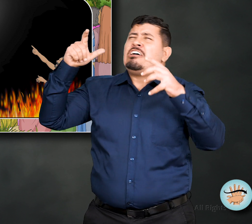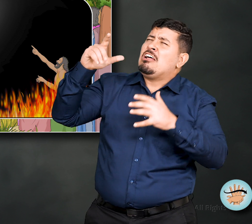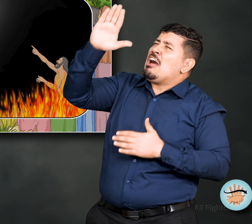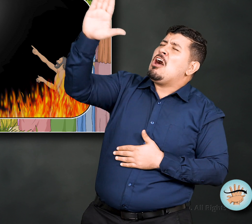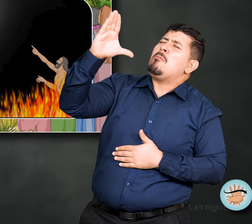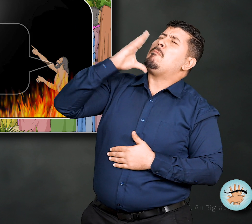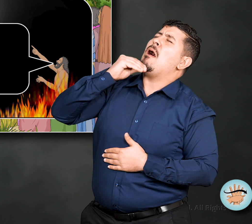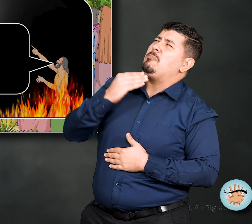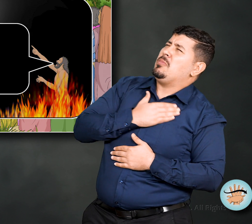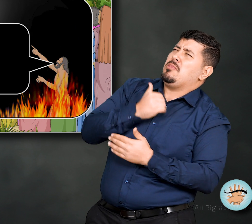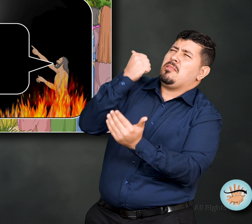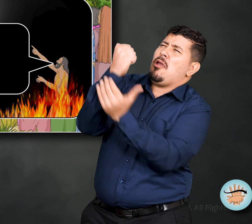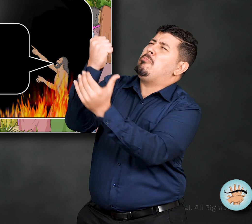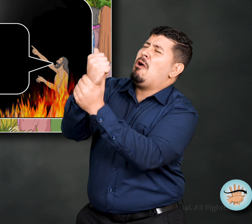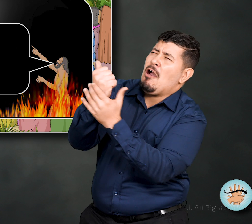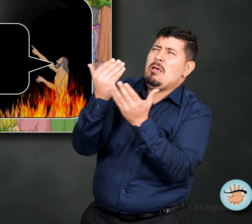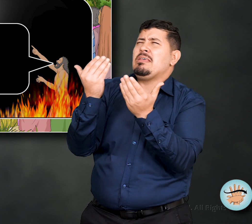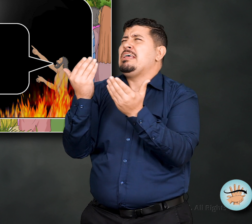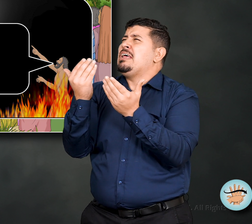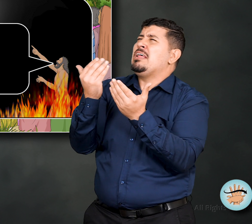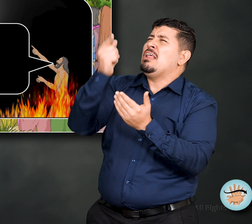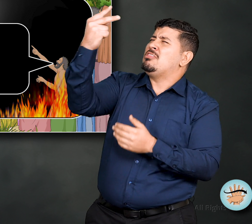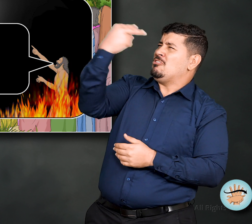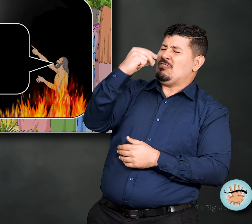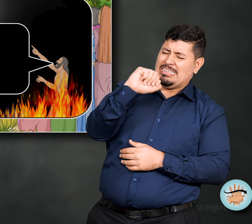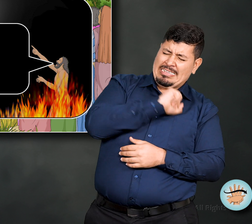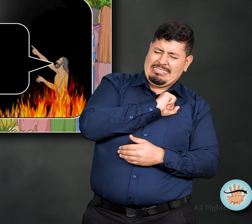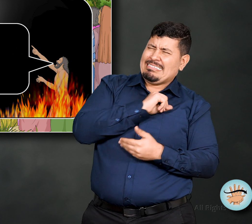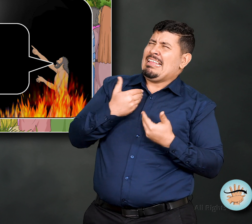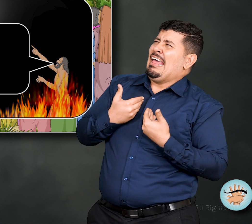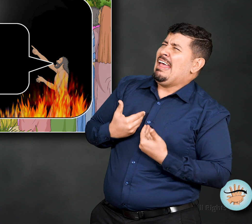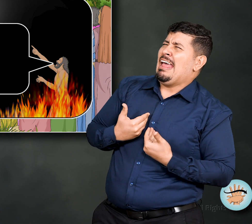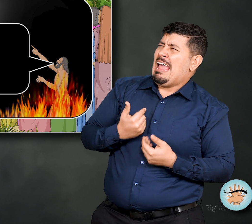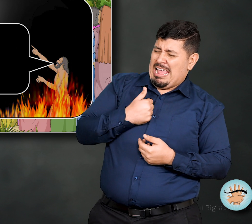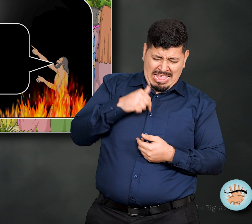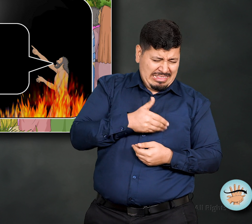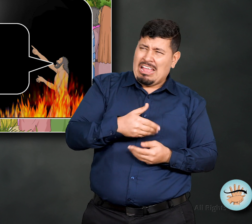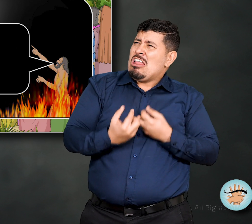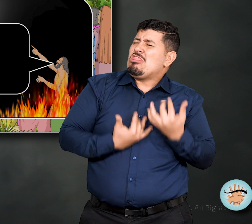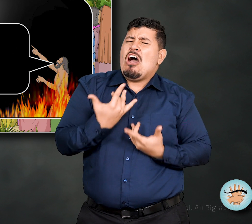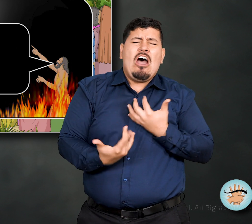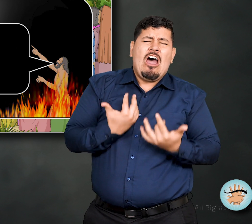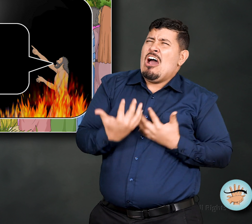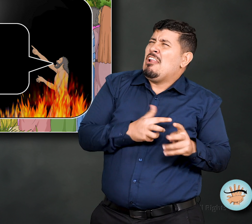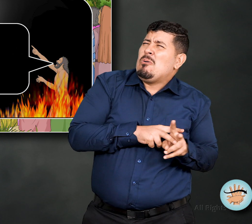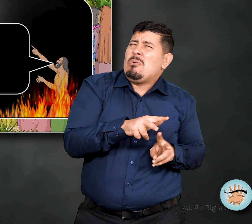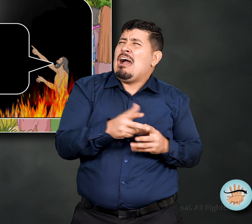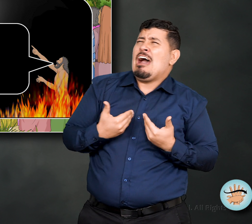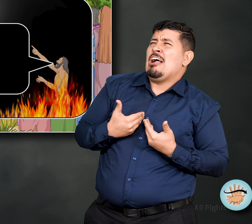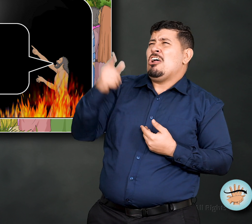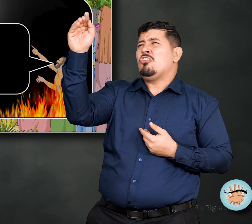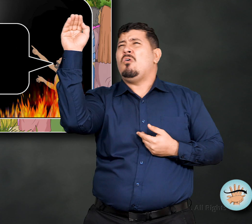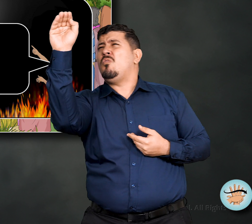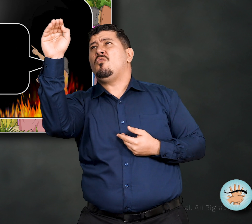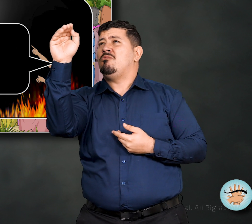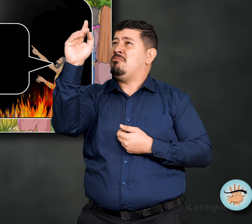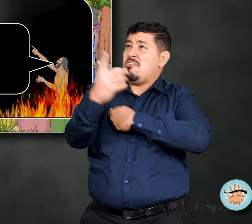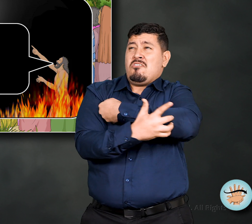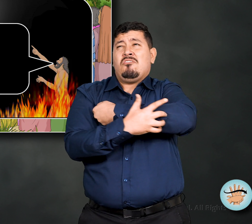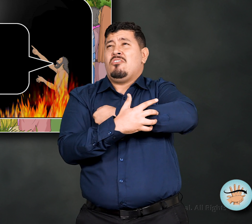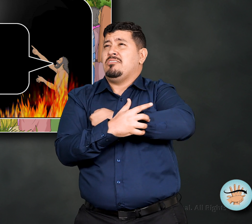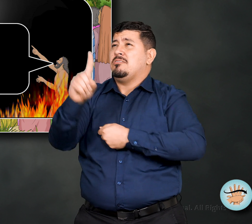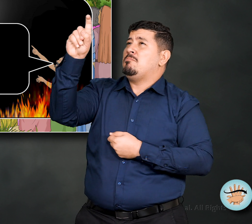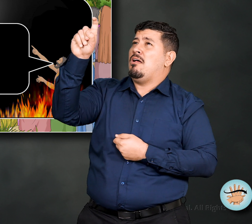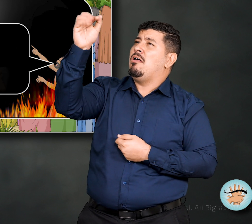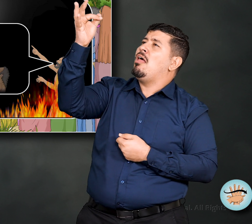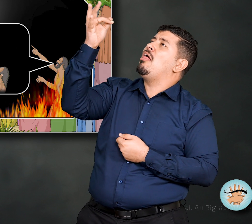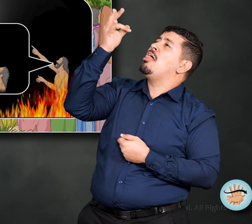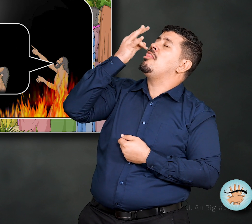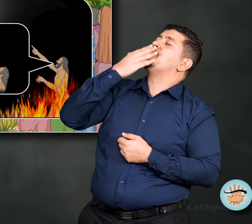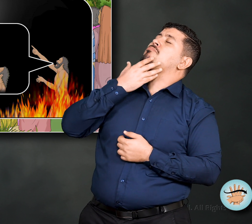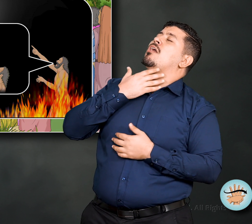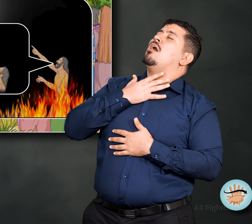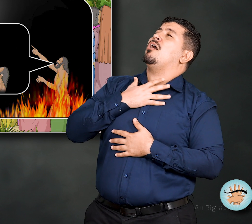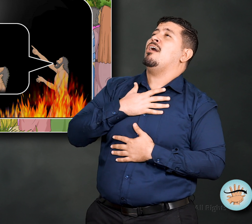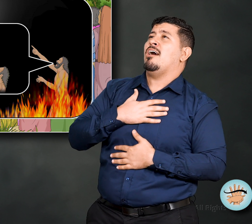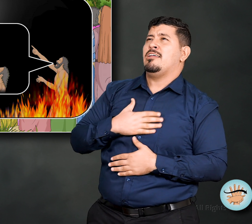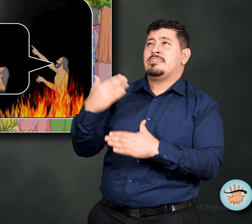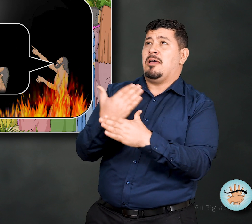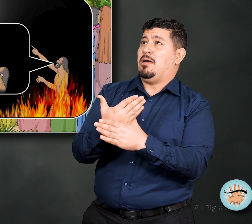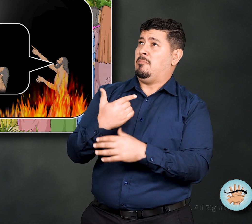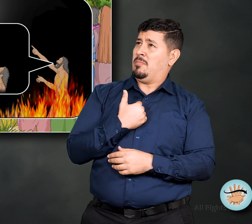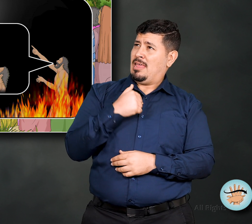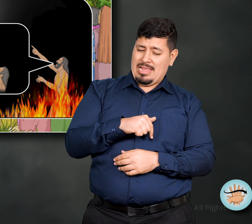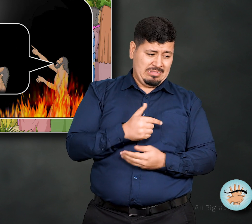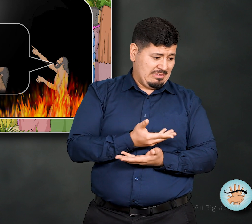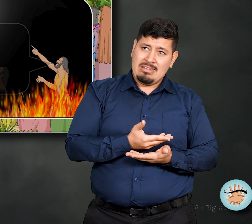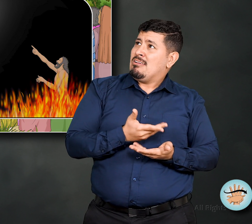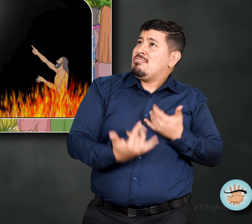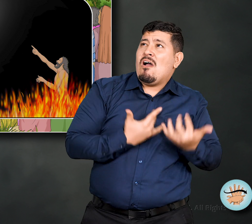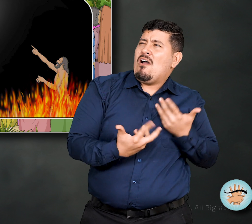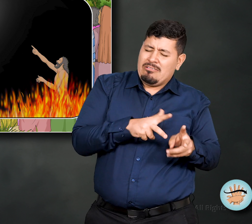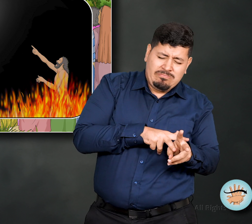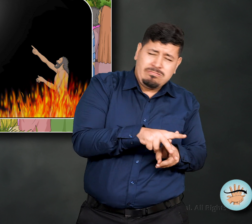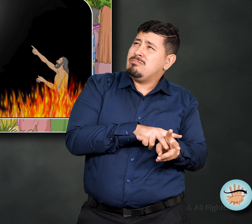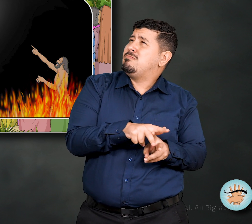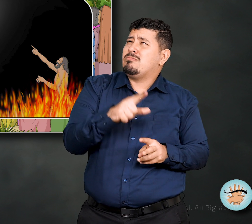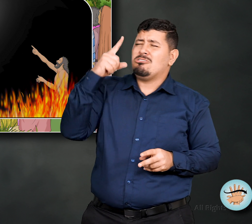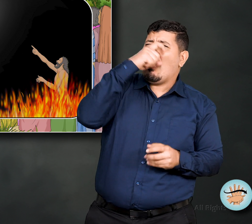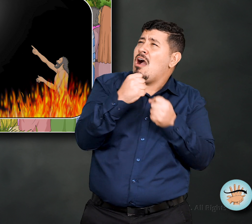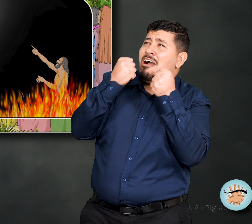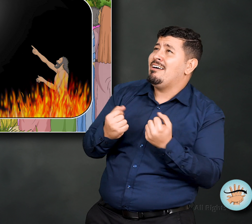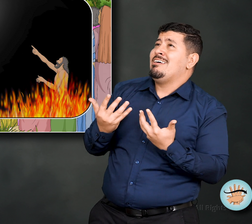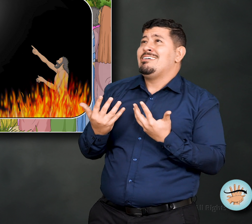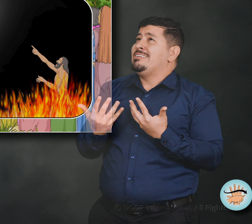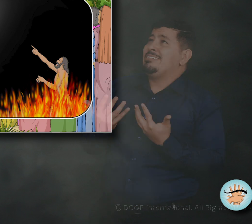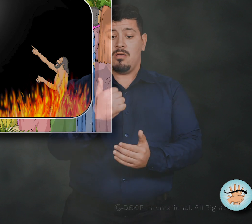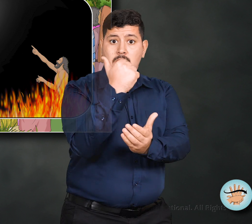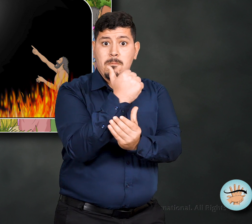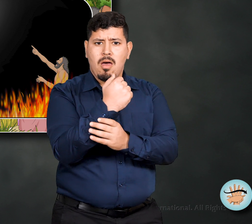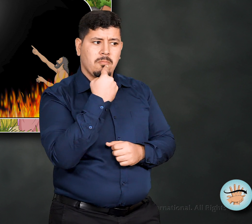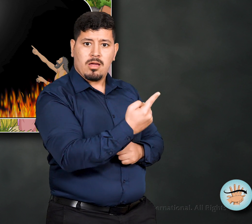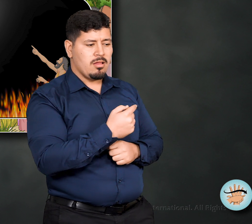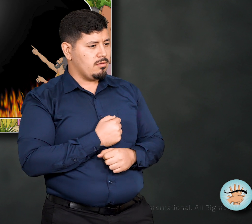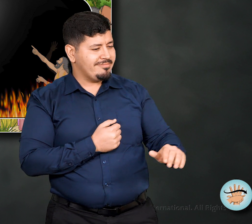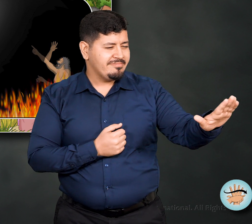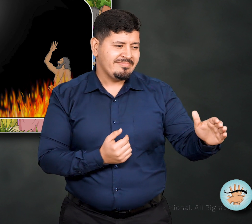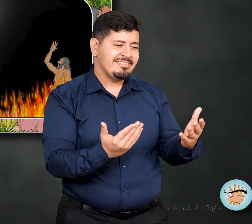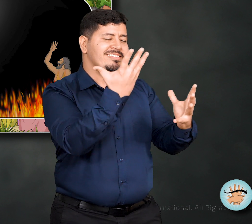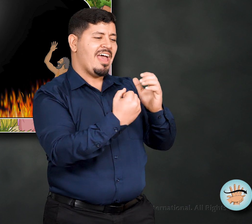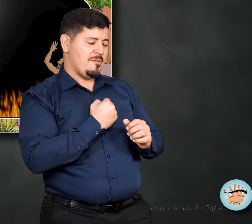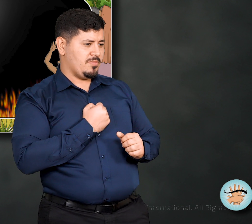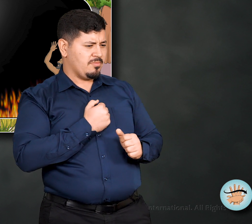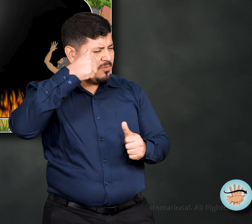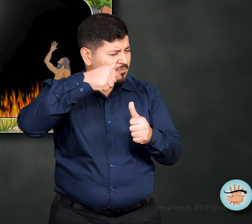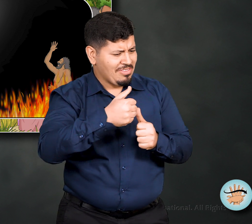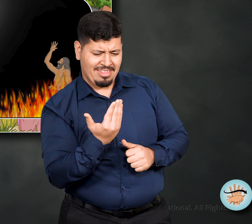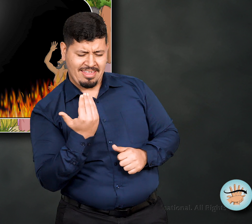So he cried out, ‘Father Abraham, have mercy on me and send Lazarus to dip the tip of his finger in water and cool my tongue.